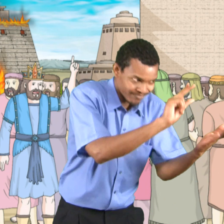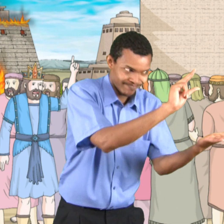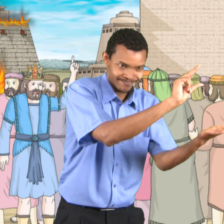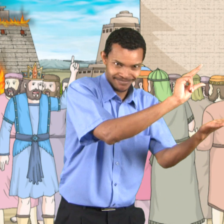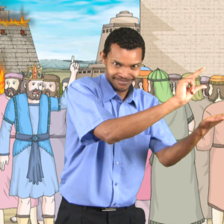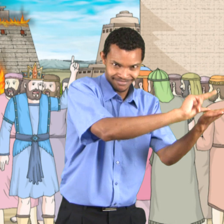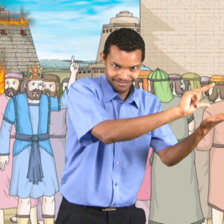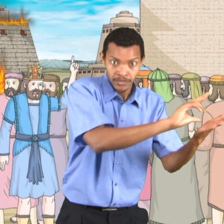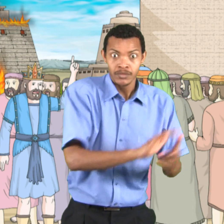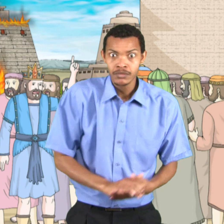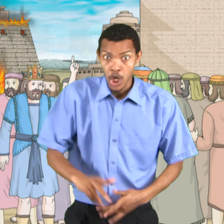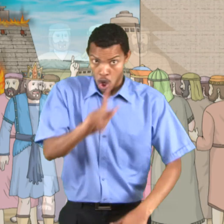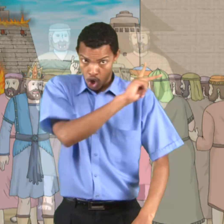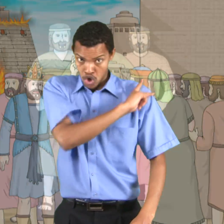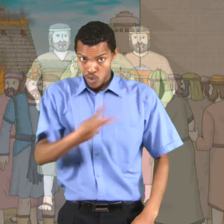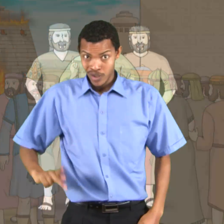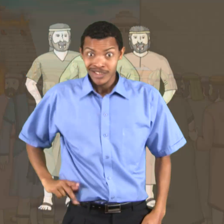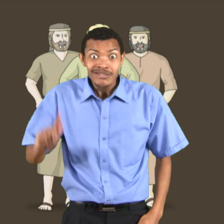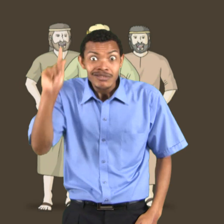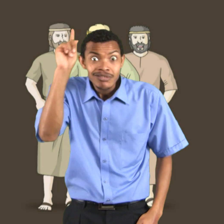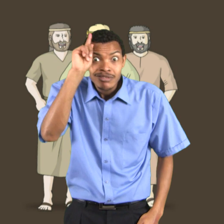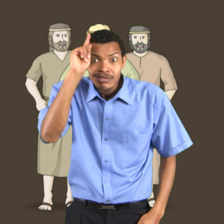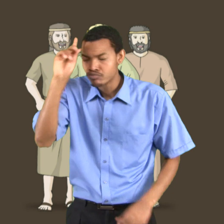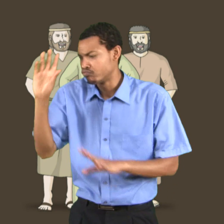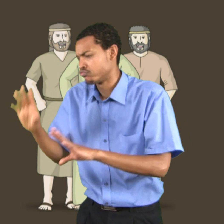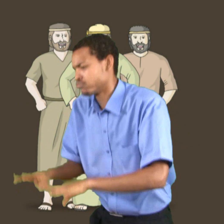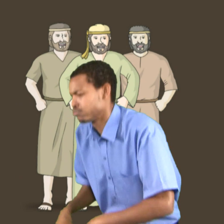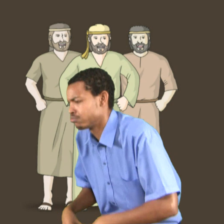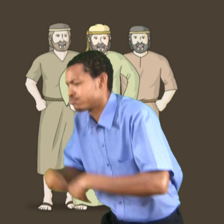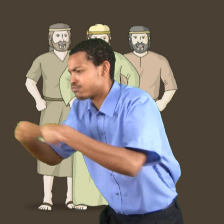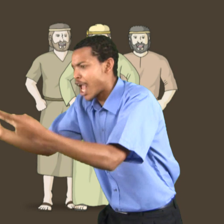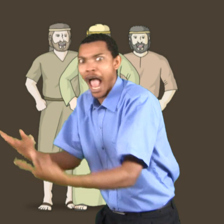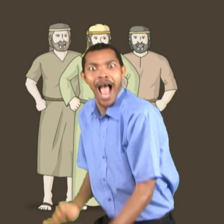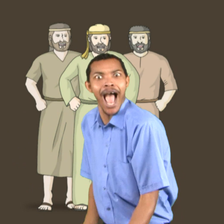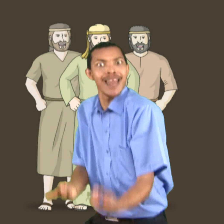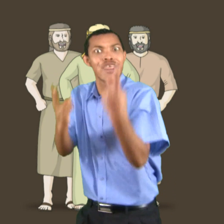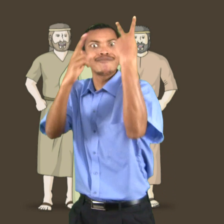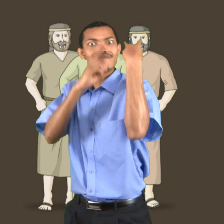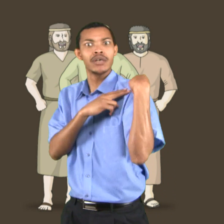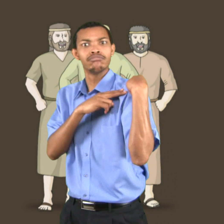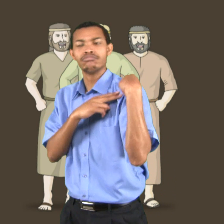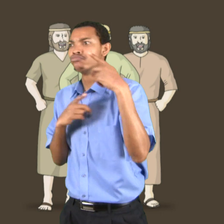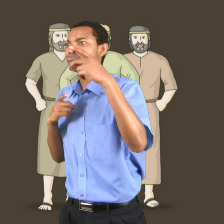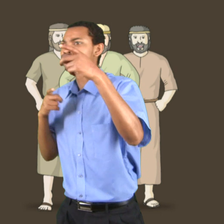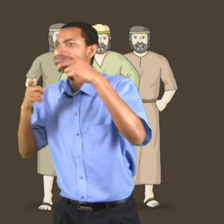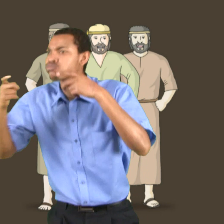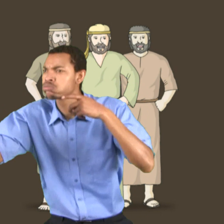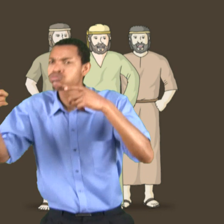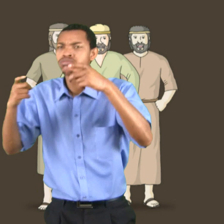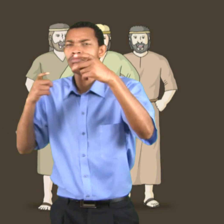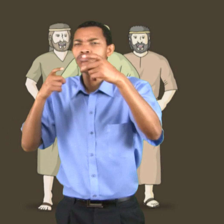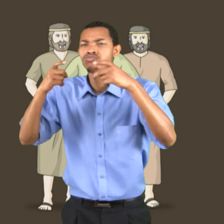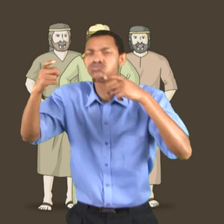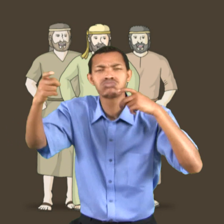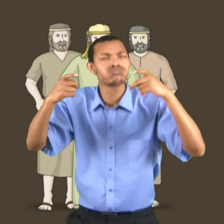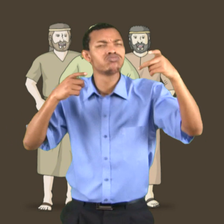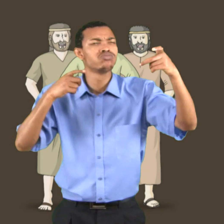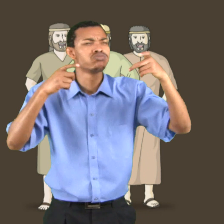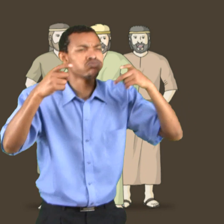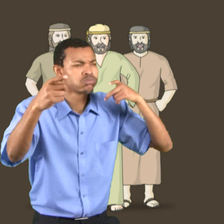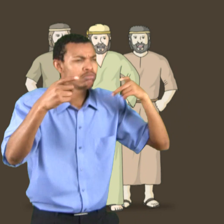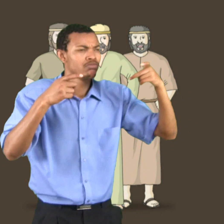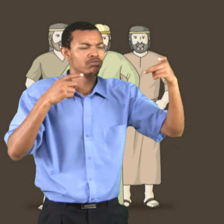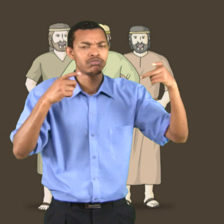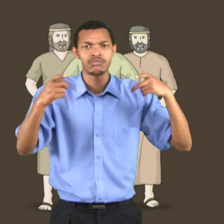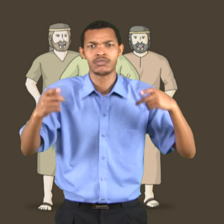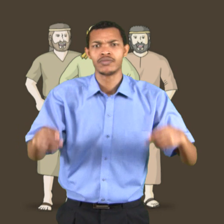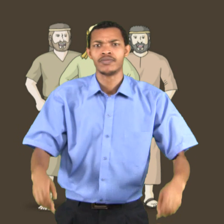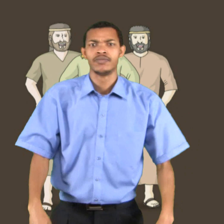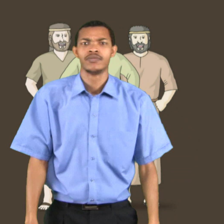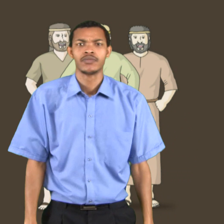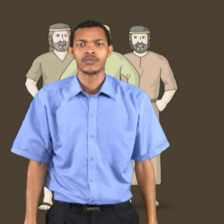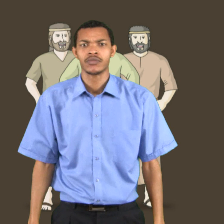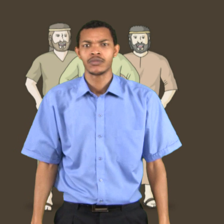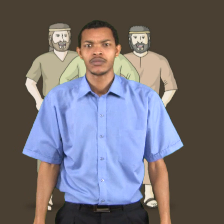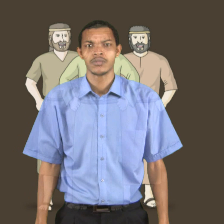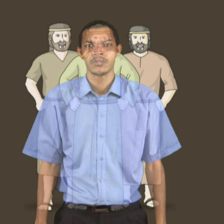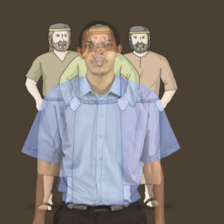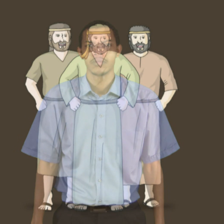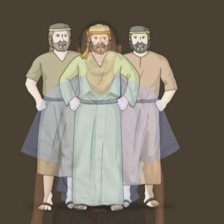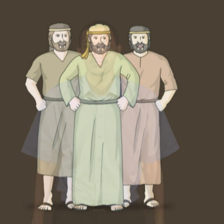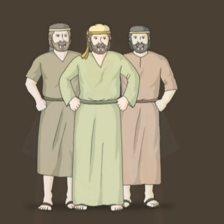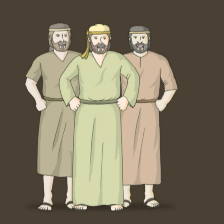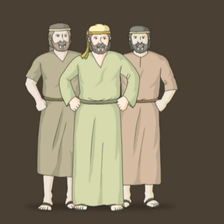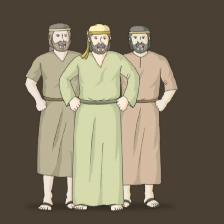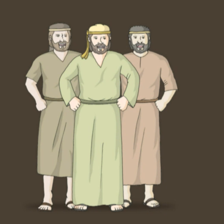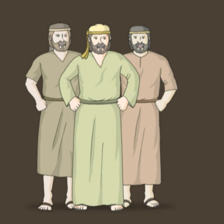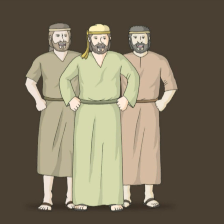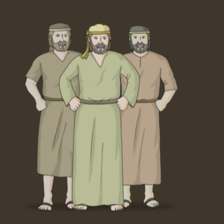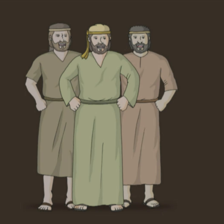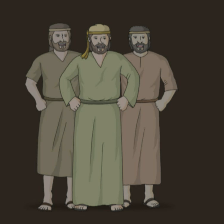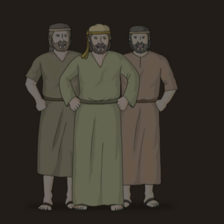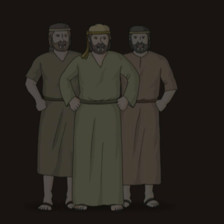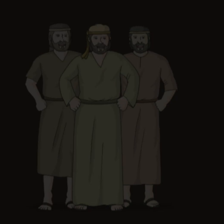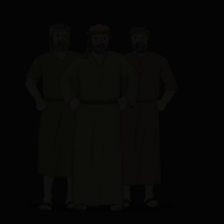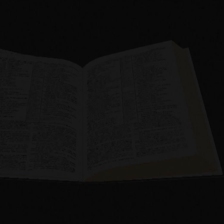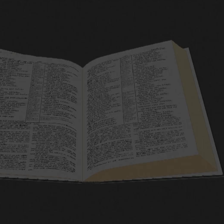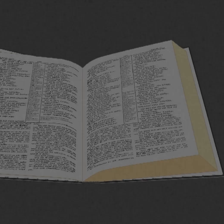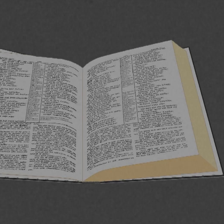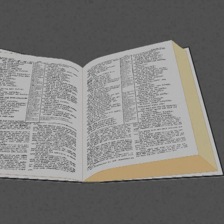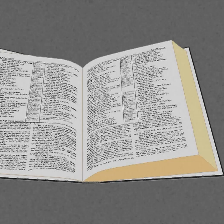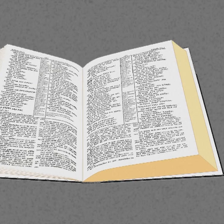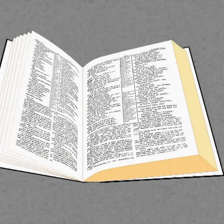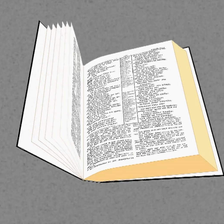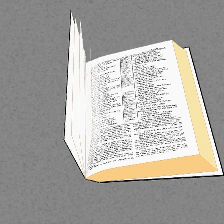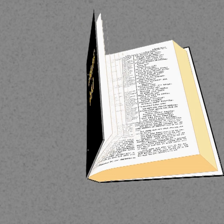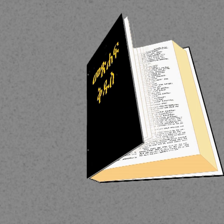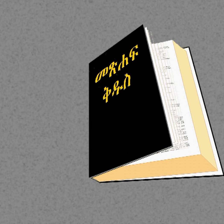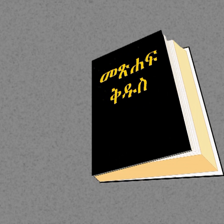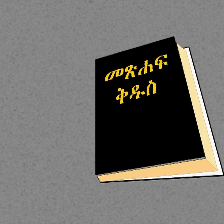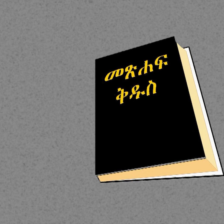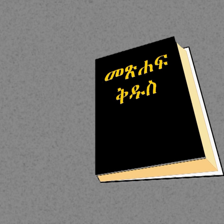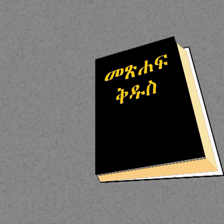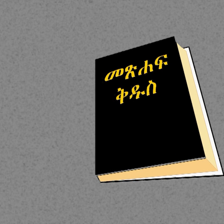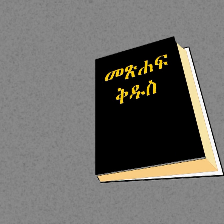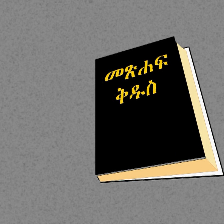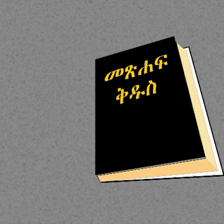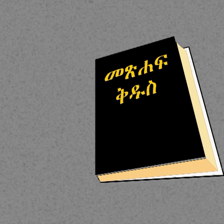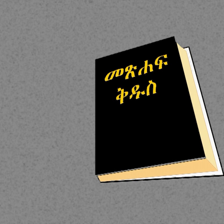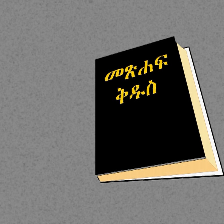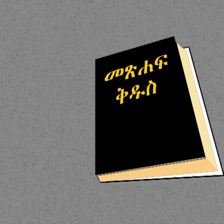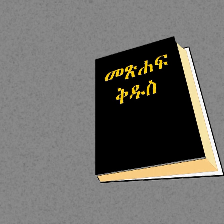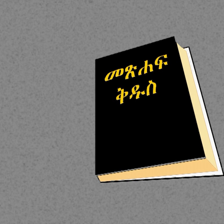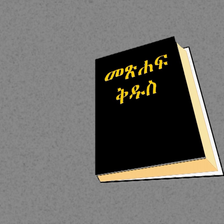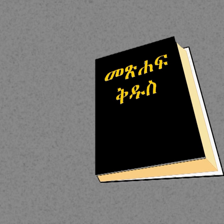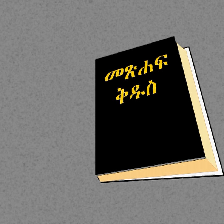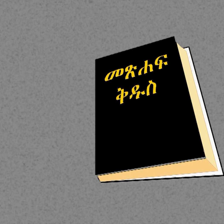Then the king promoted Shadrach, Meshach, and Abednego in the province of Babylon.